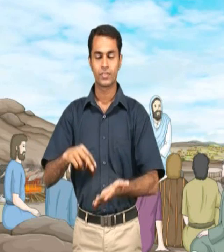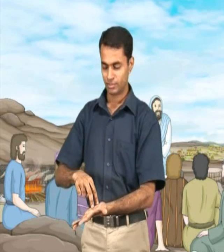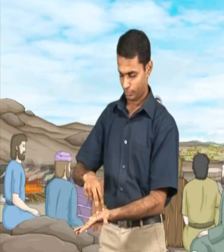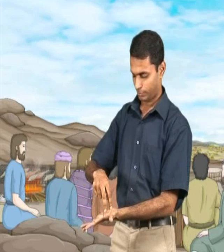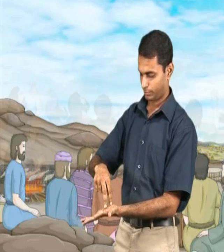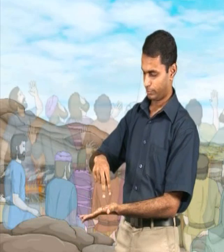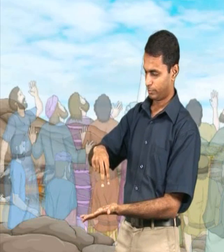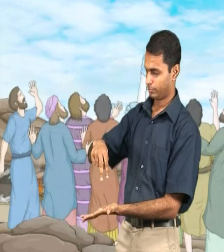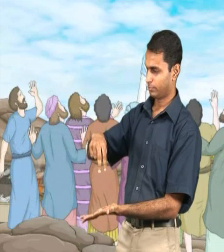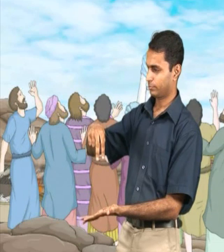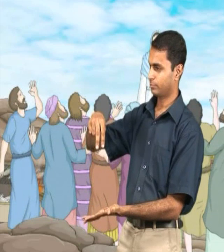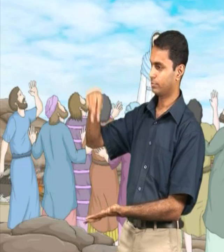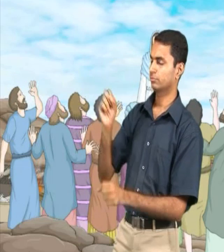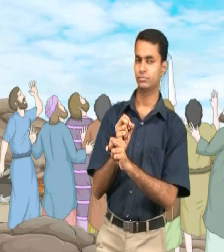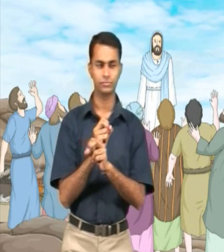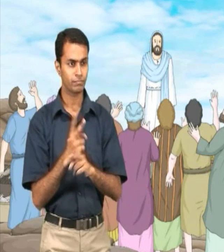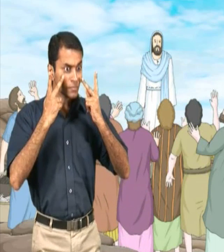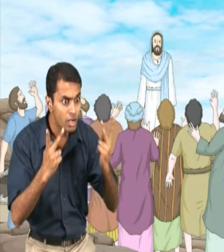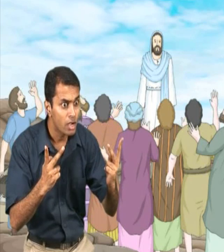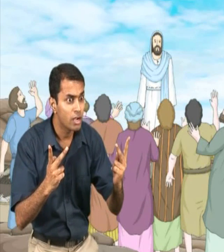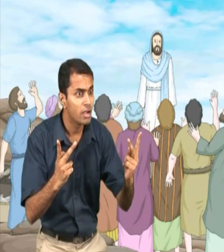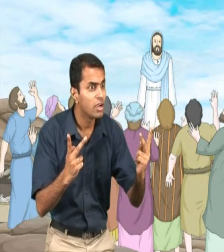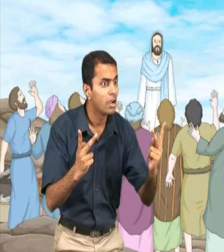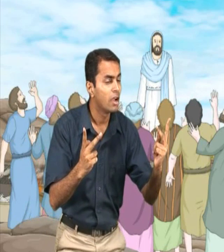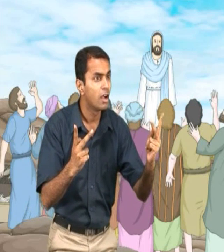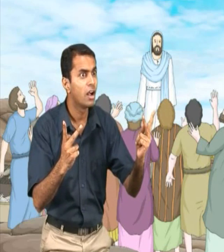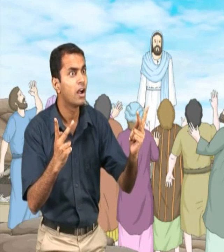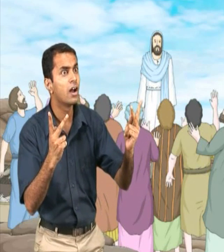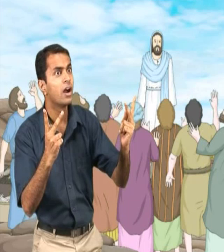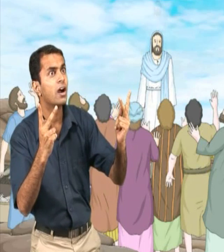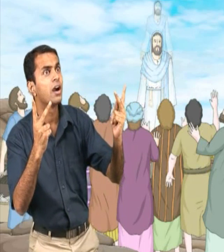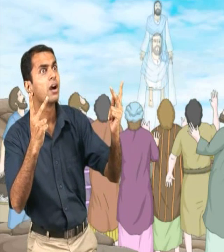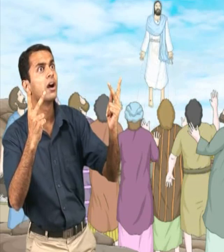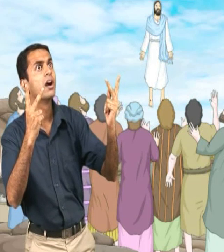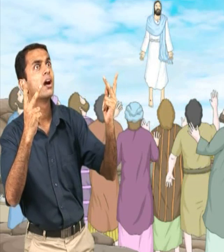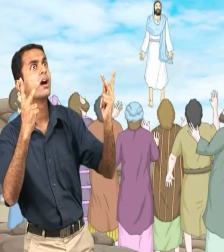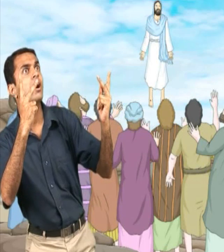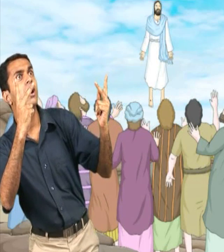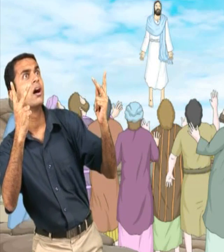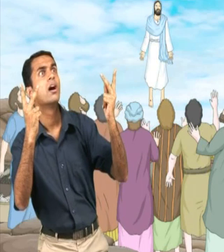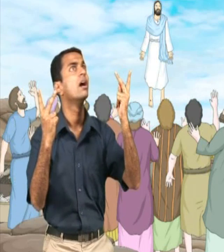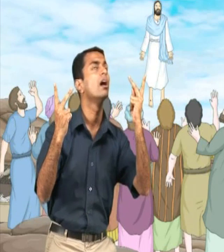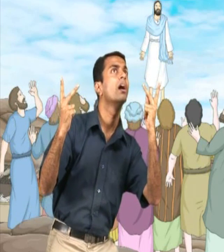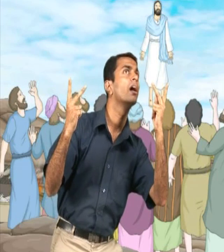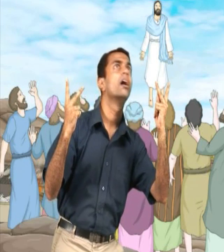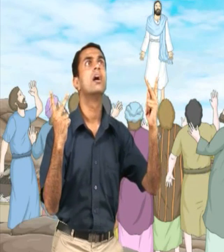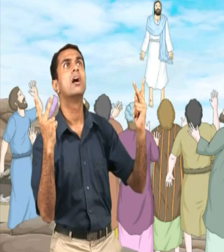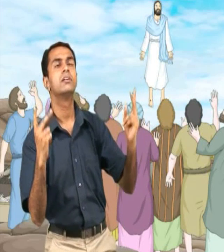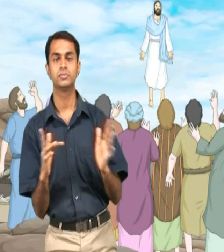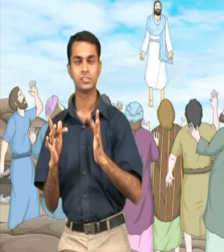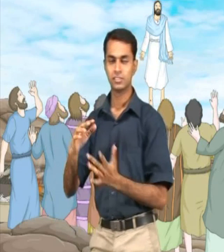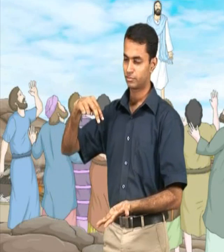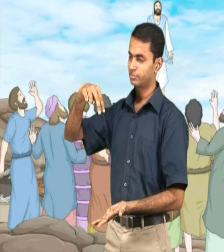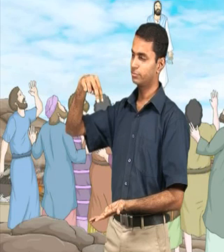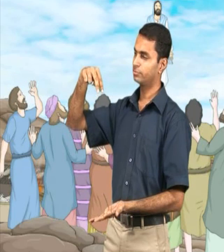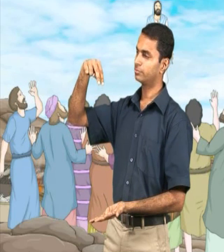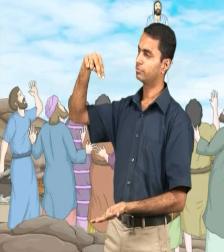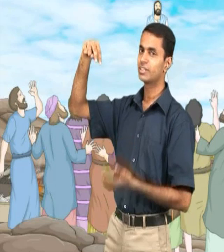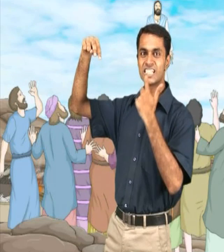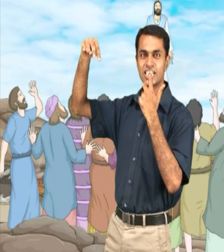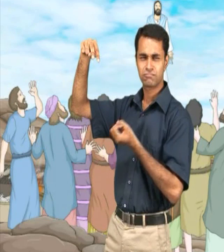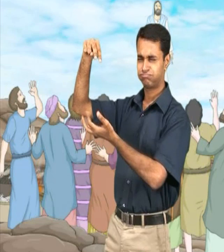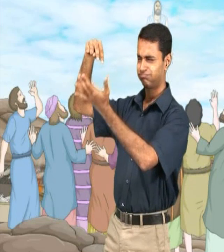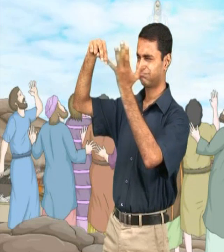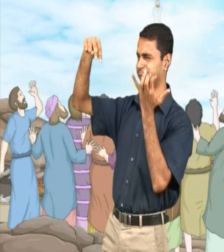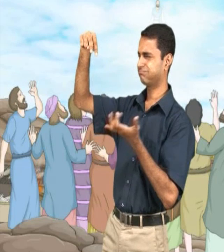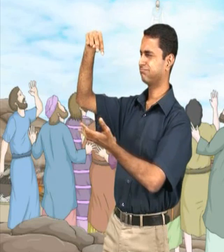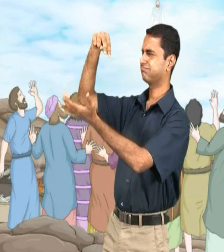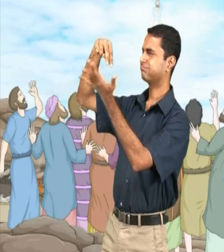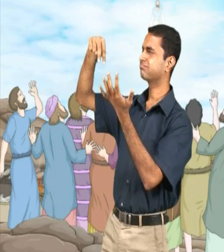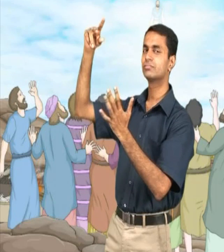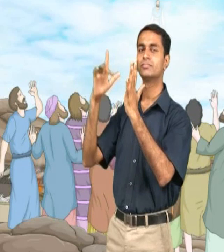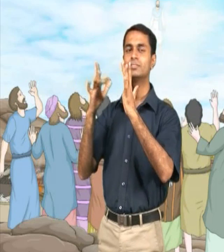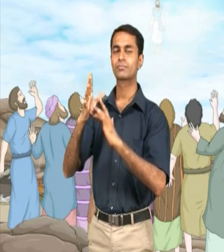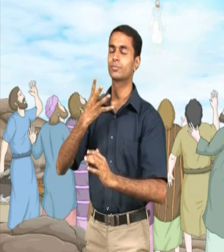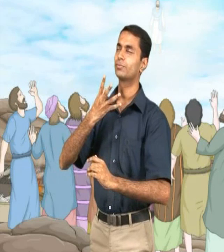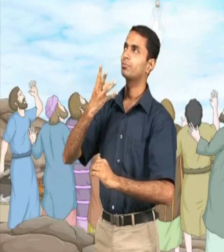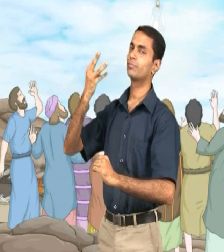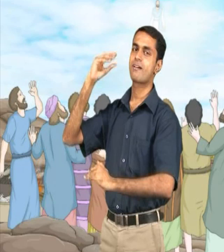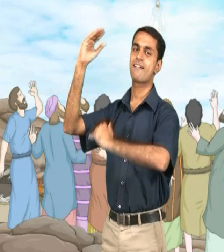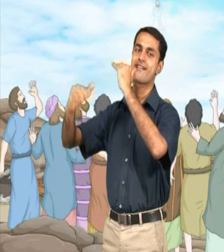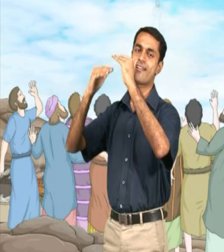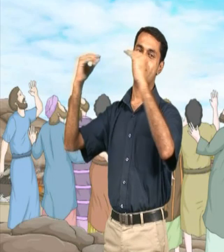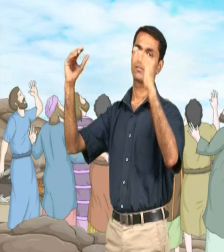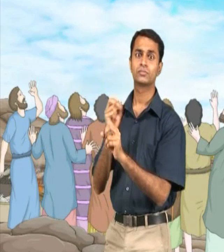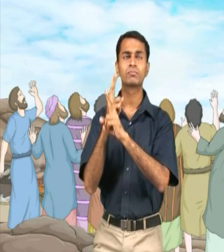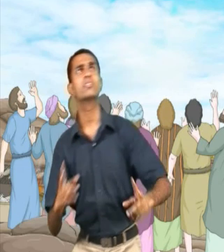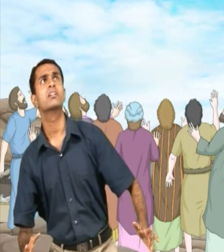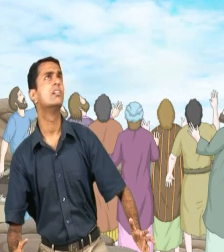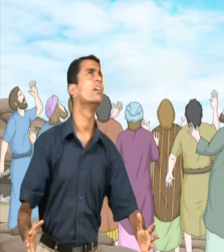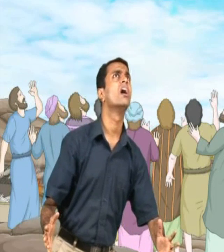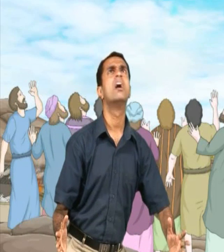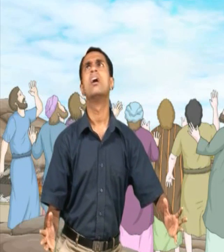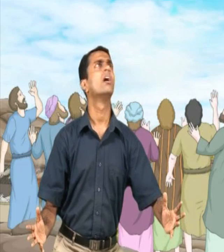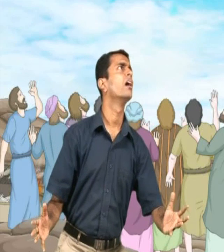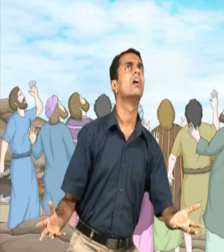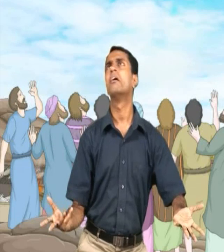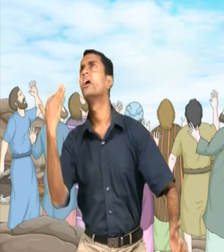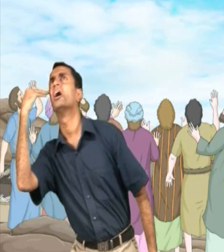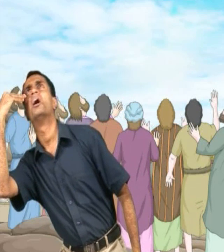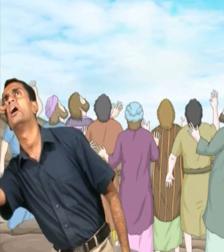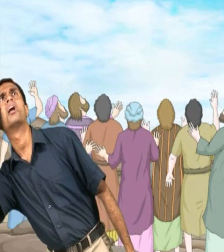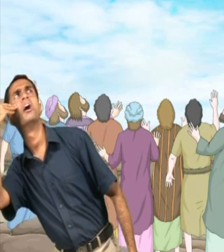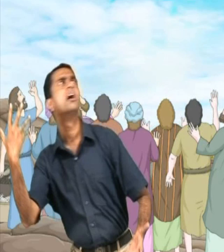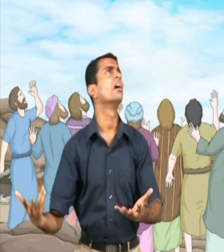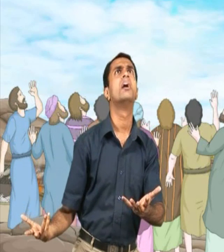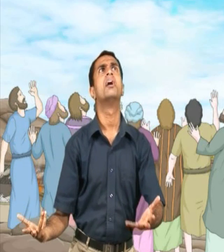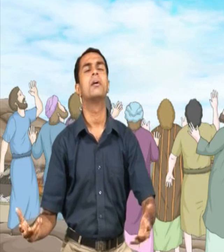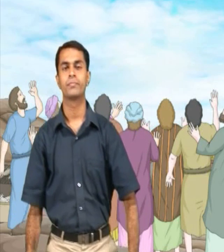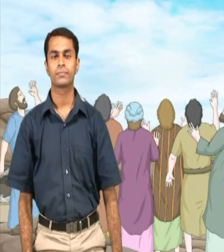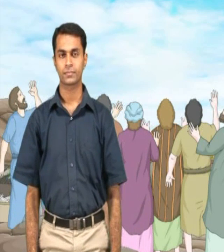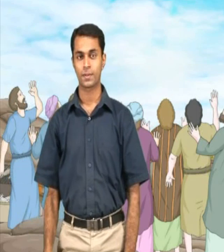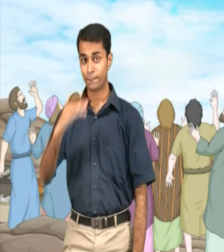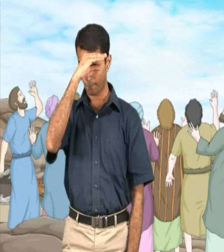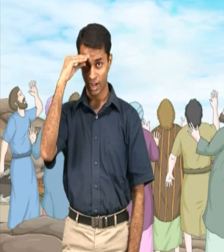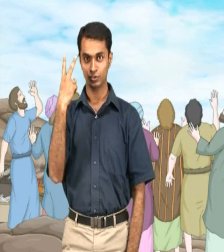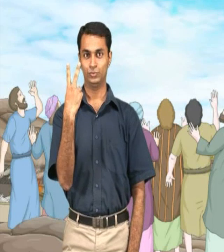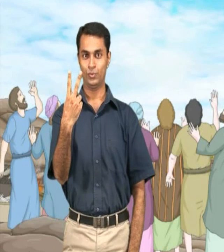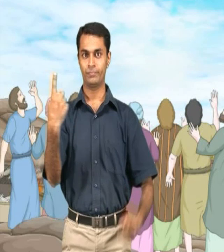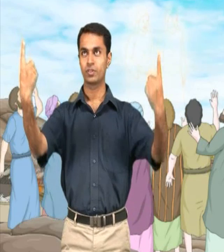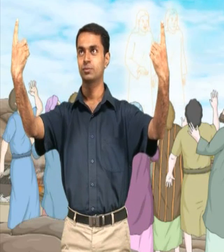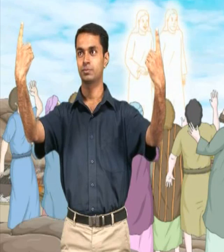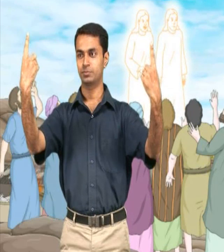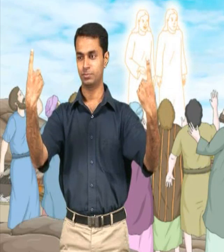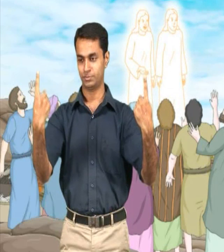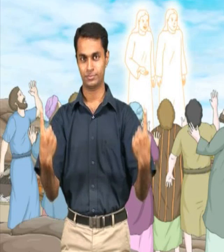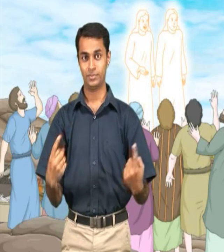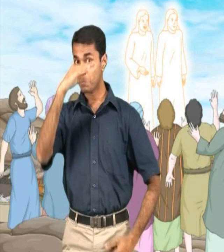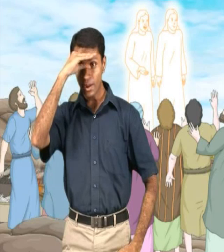After He had said this, they watched as He was taken up, and a cloud hid Him from their sight.